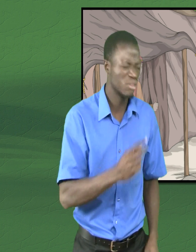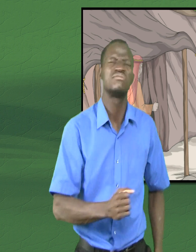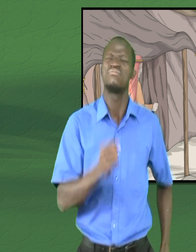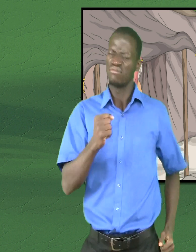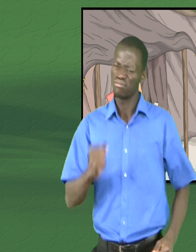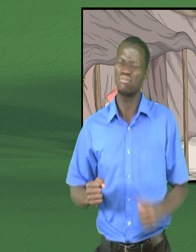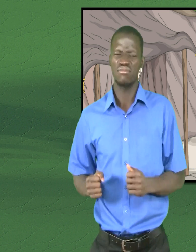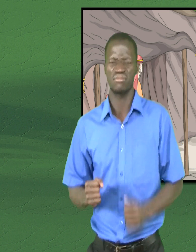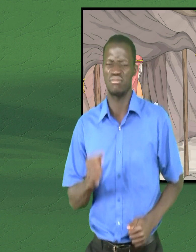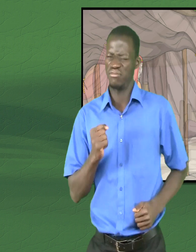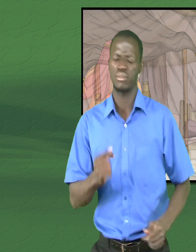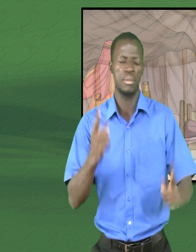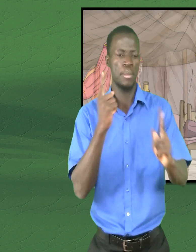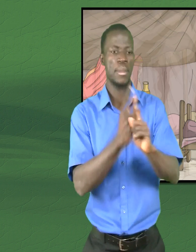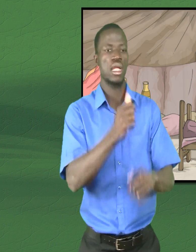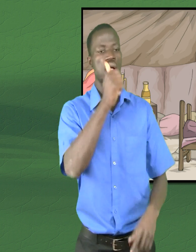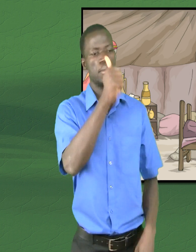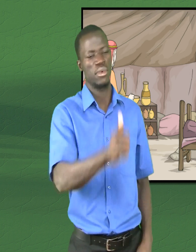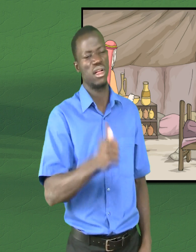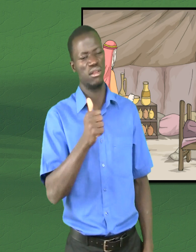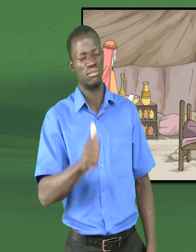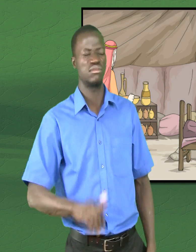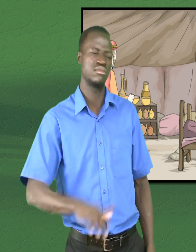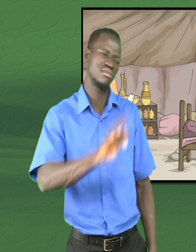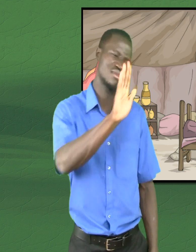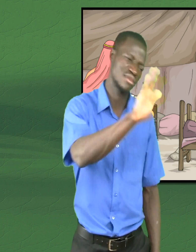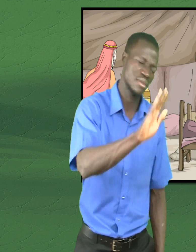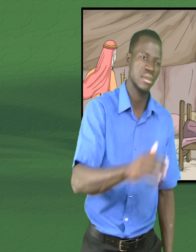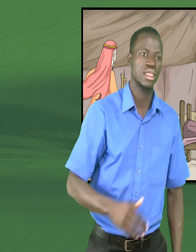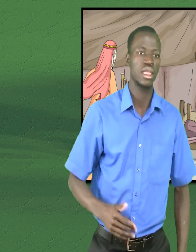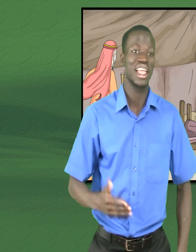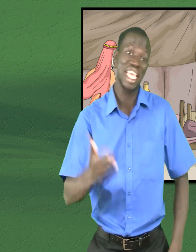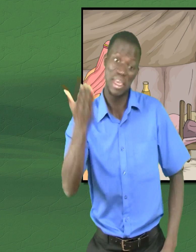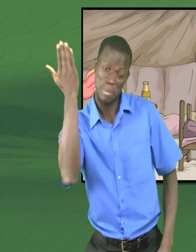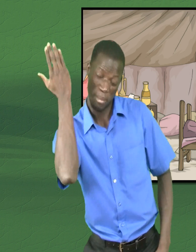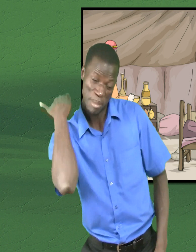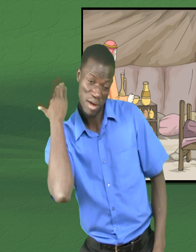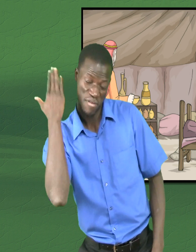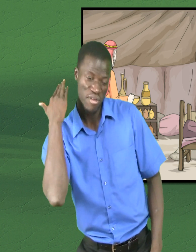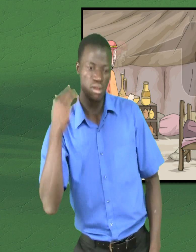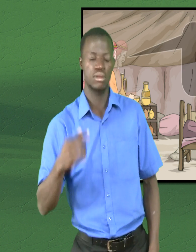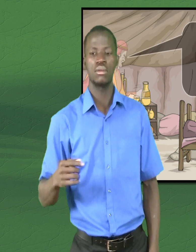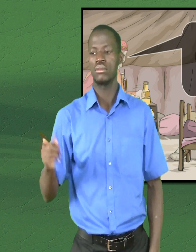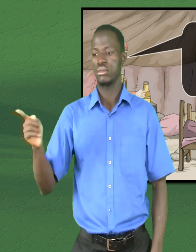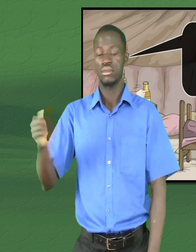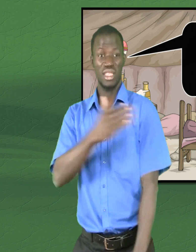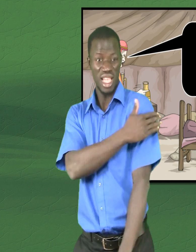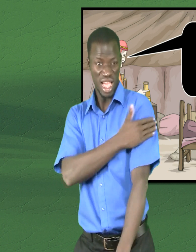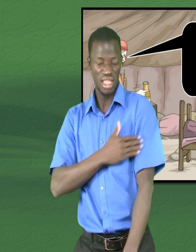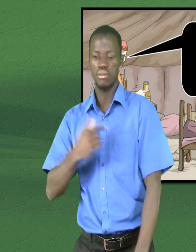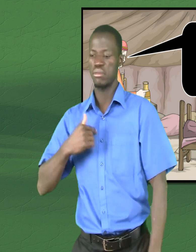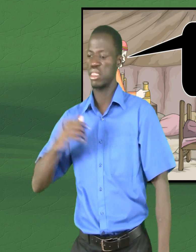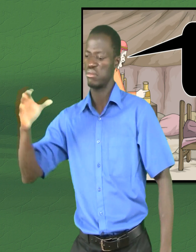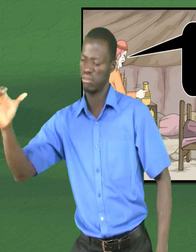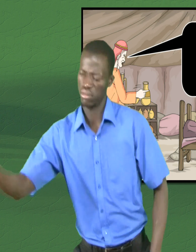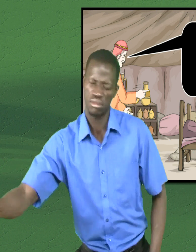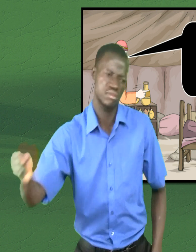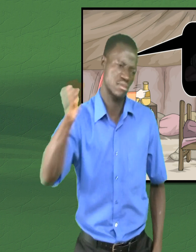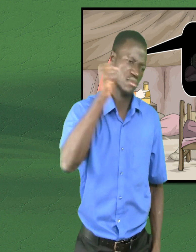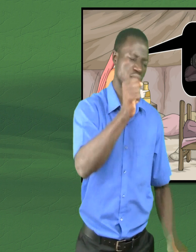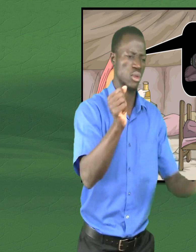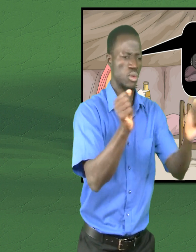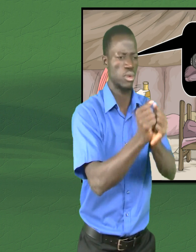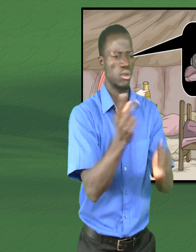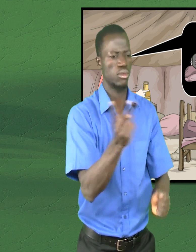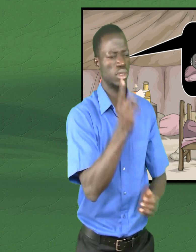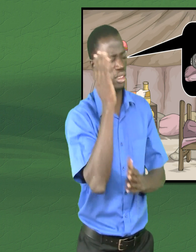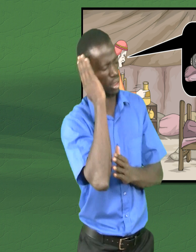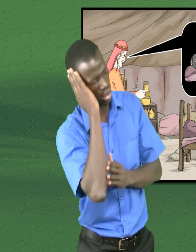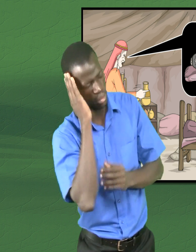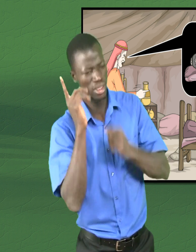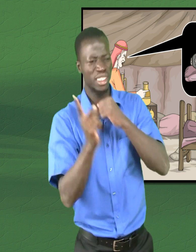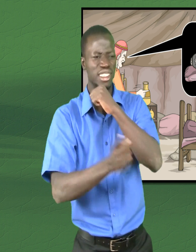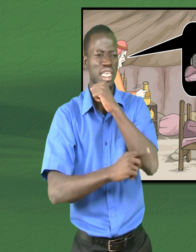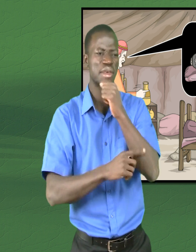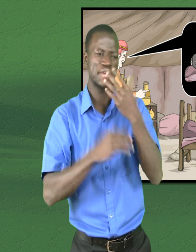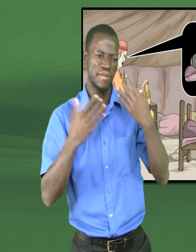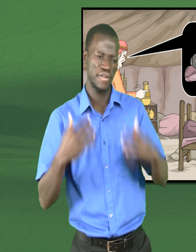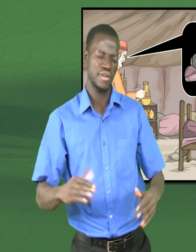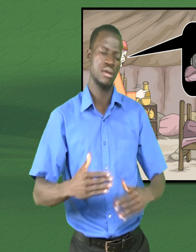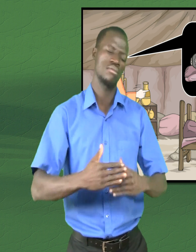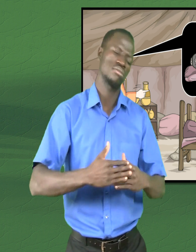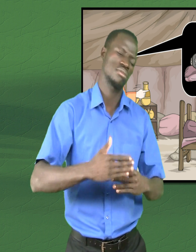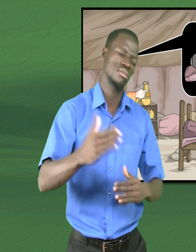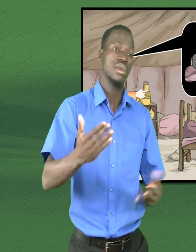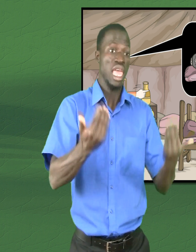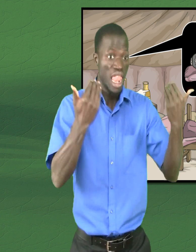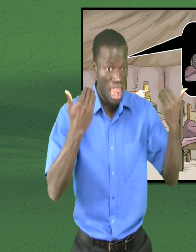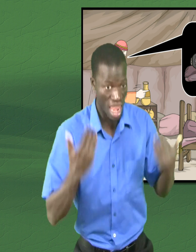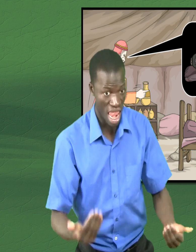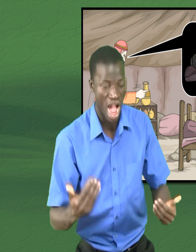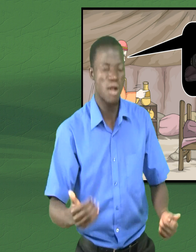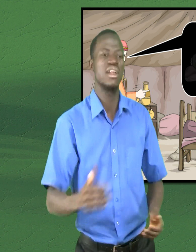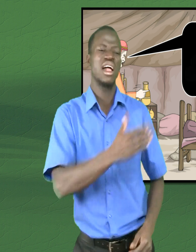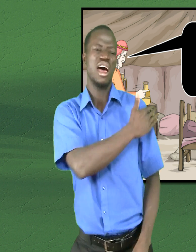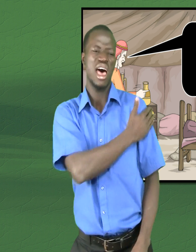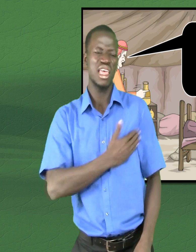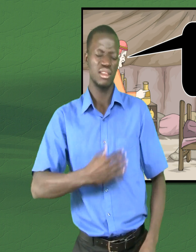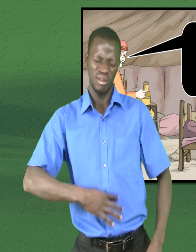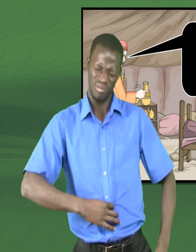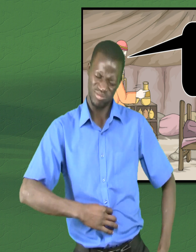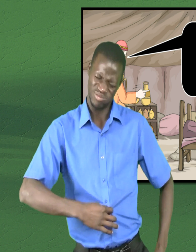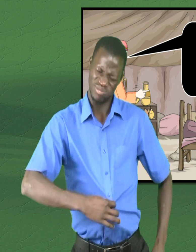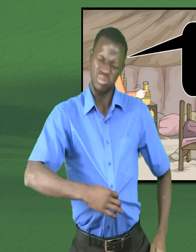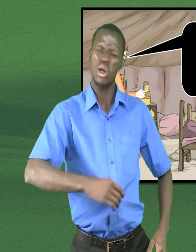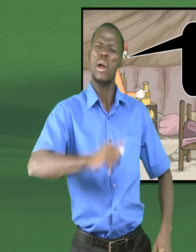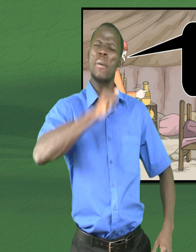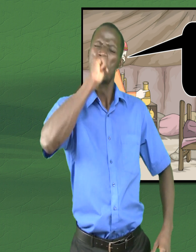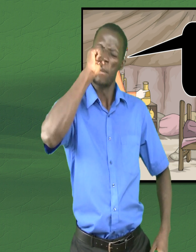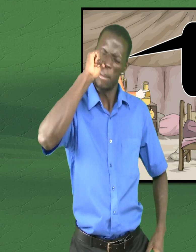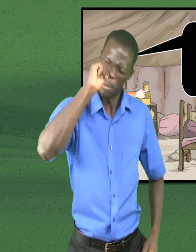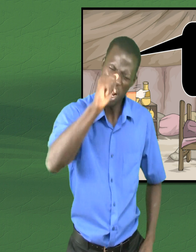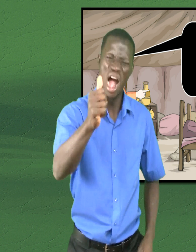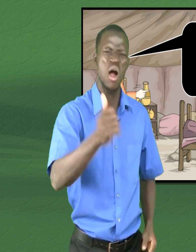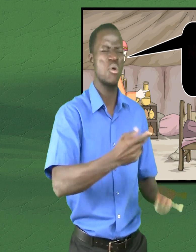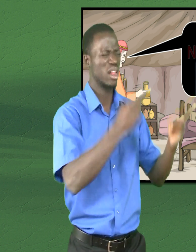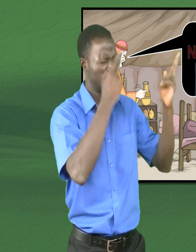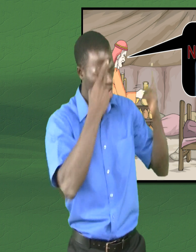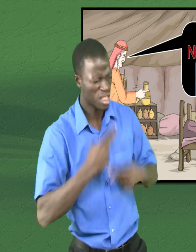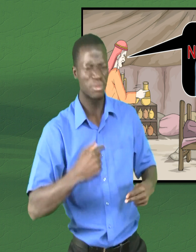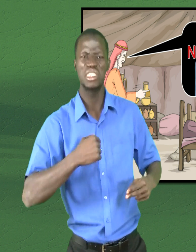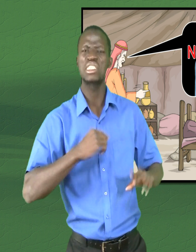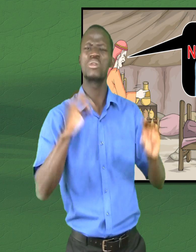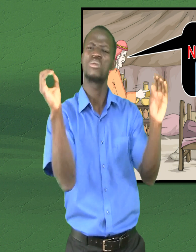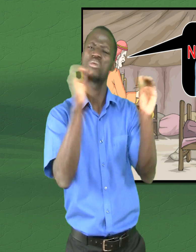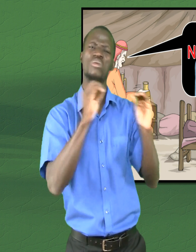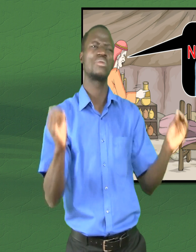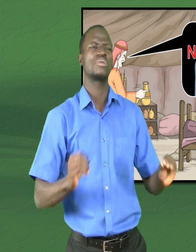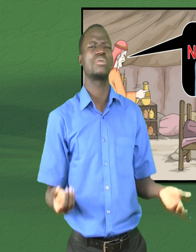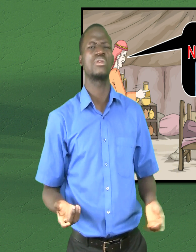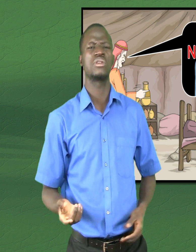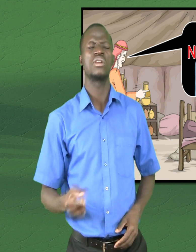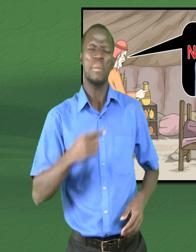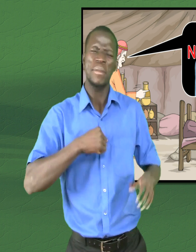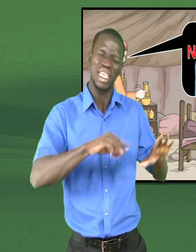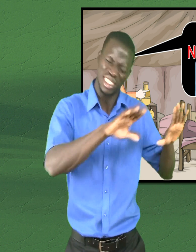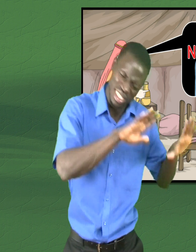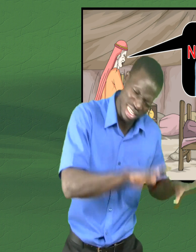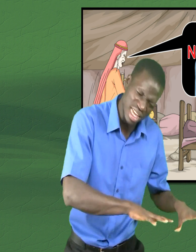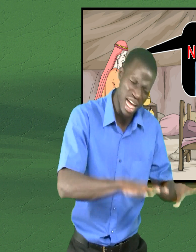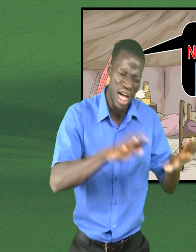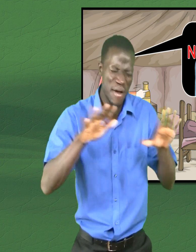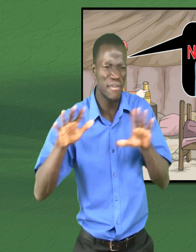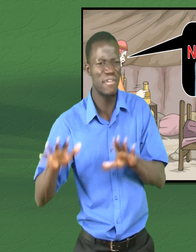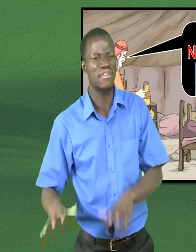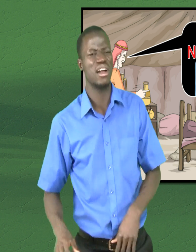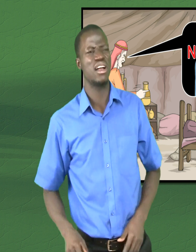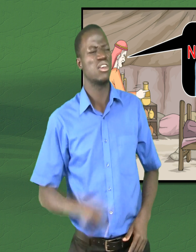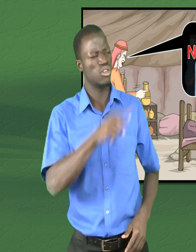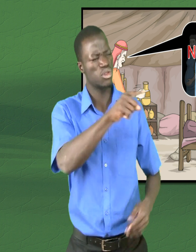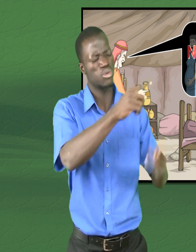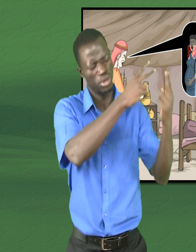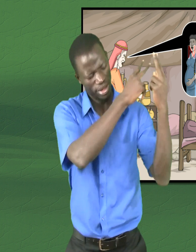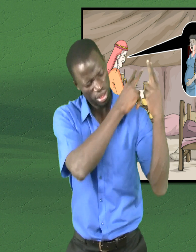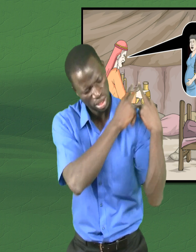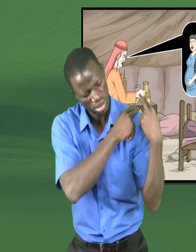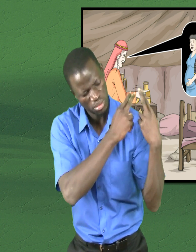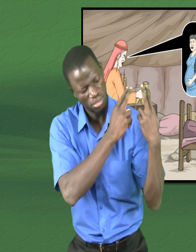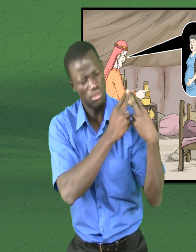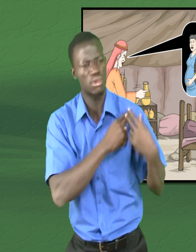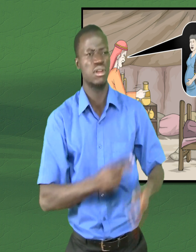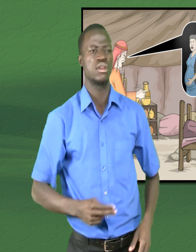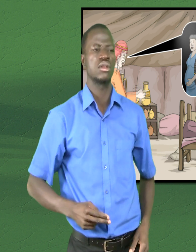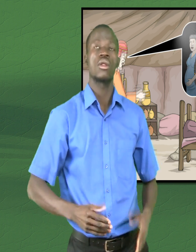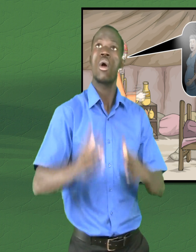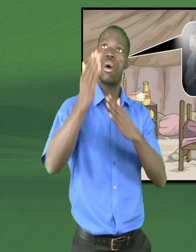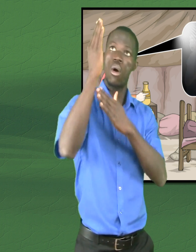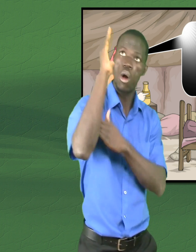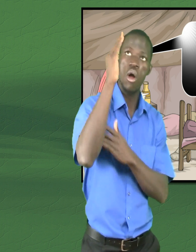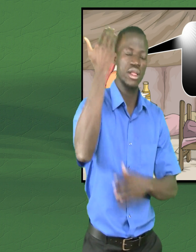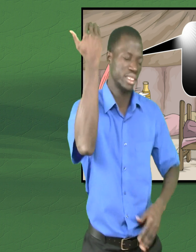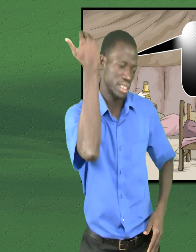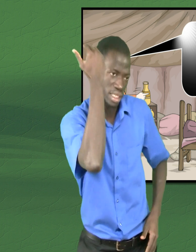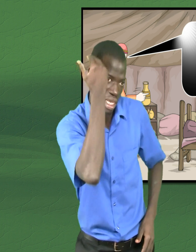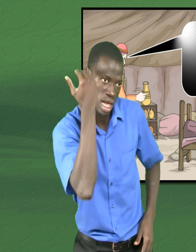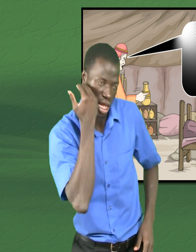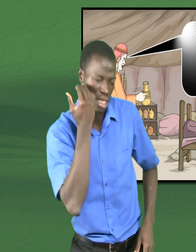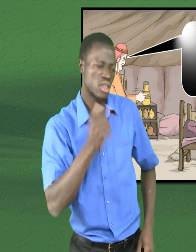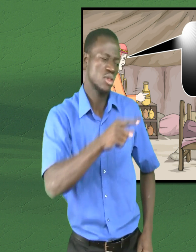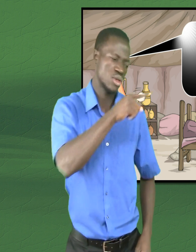Then Sarai said to Abram, “May the wrong done to me be upon you! I delivered my servant into your arms, and ever since she saw that she was pregnant, she has treated me with contempt.